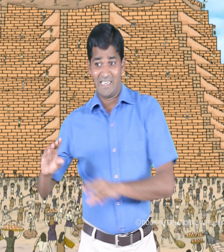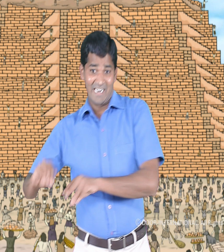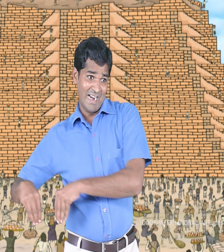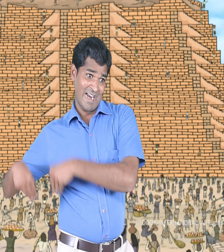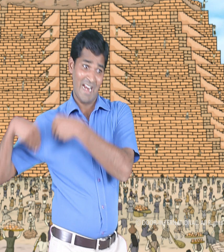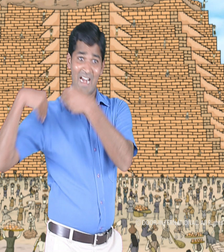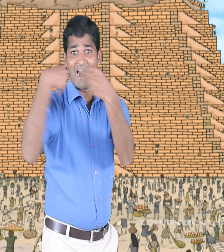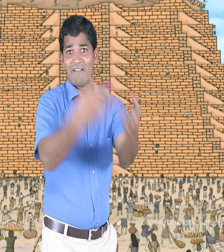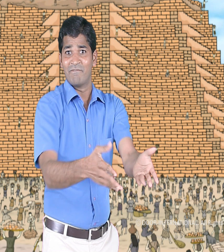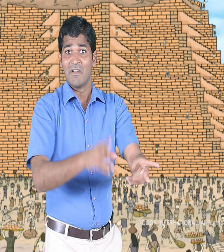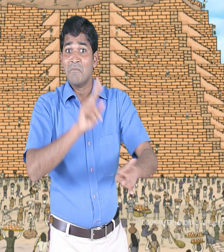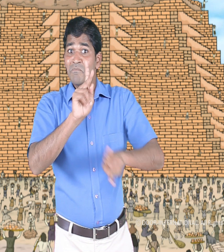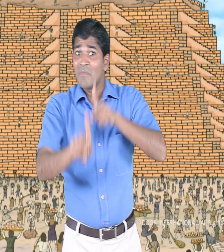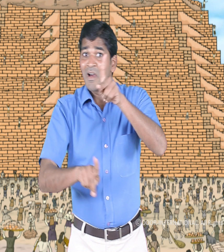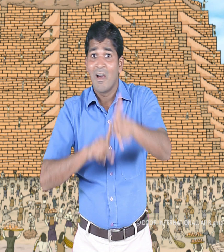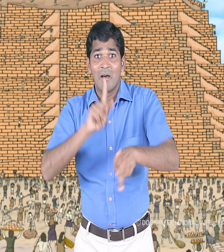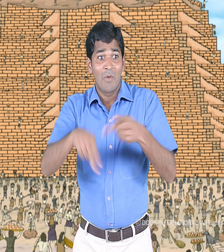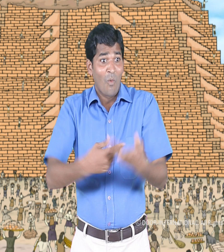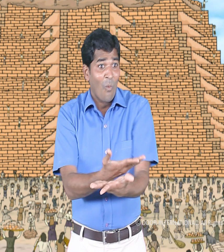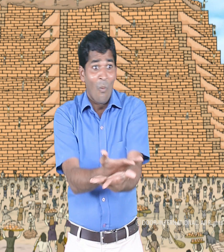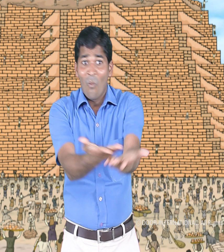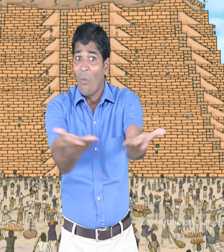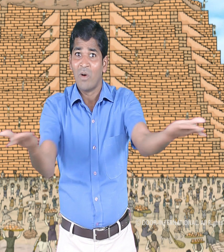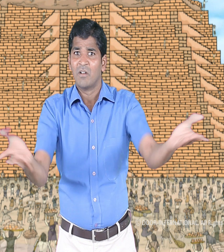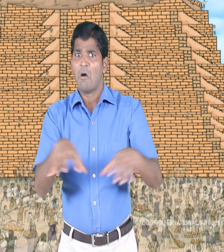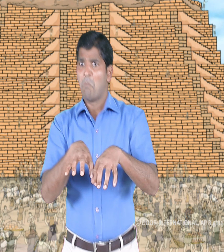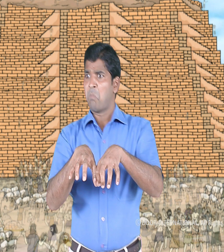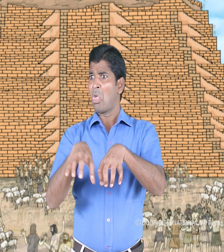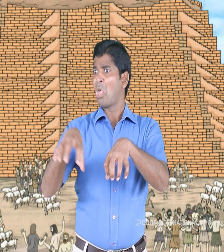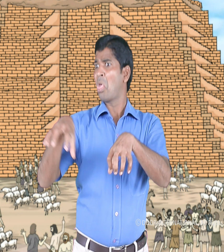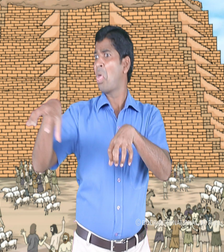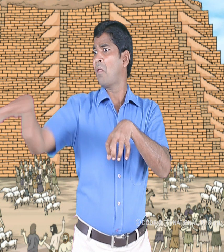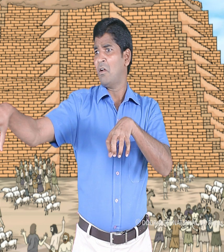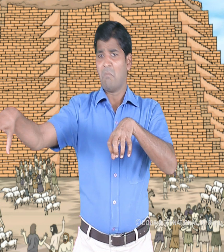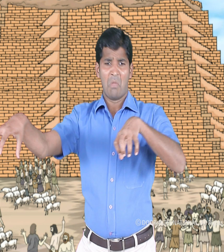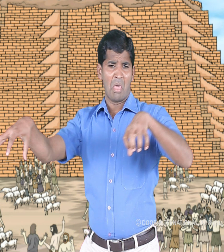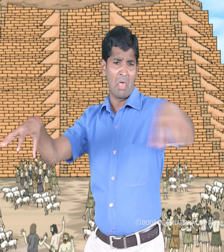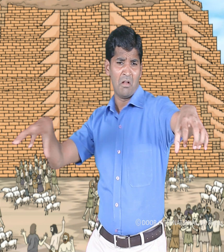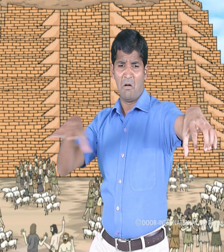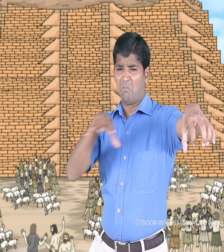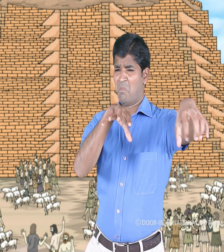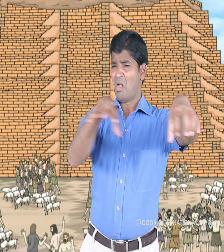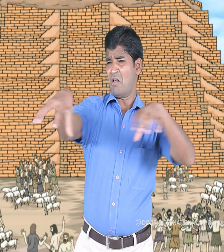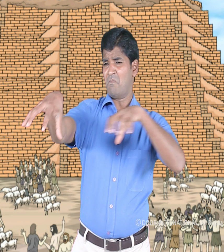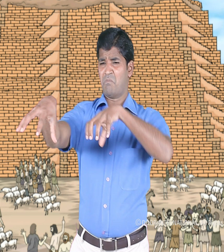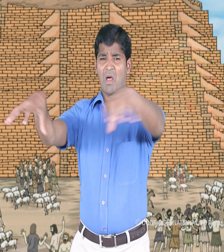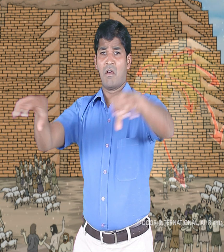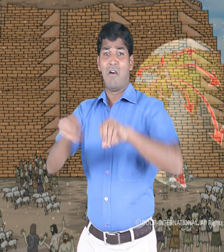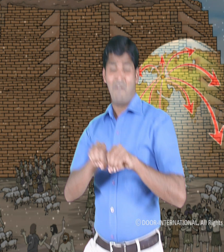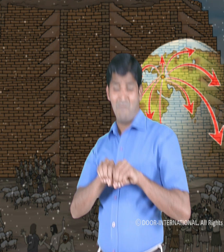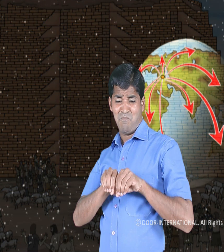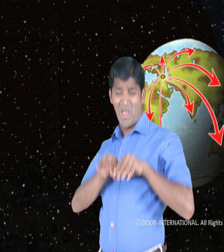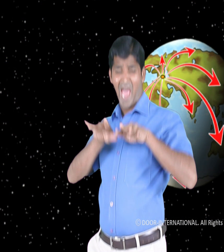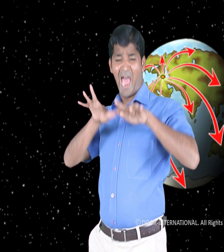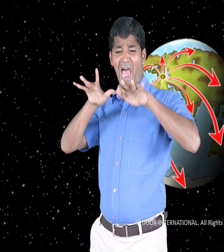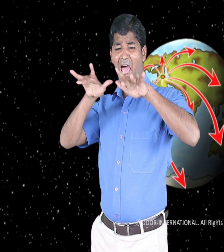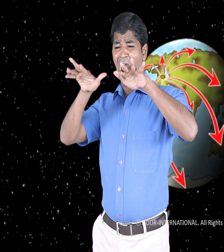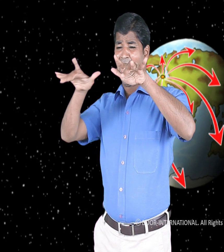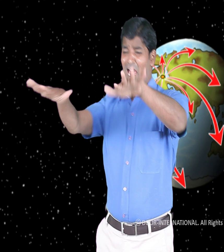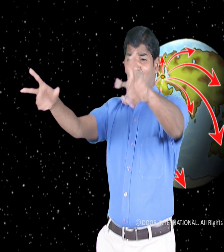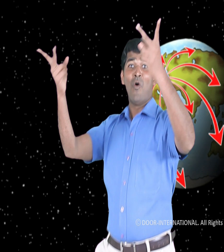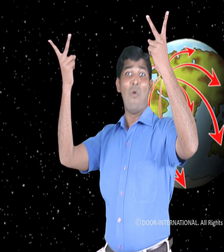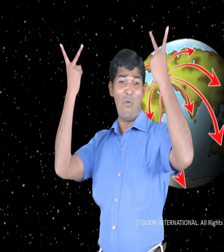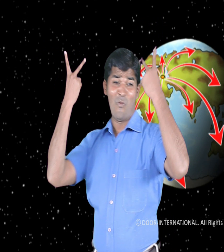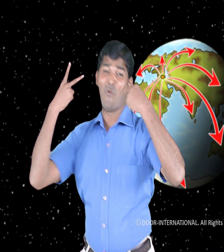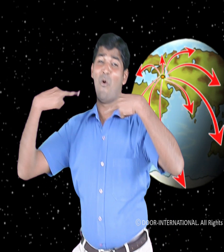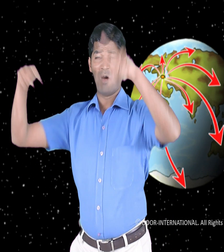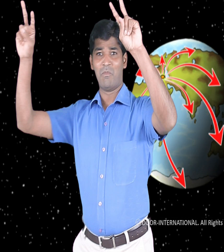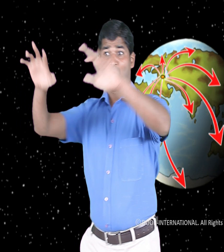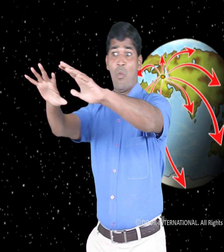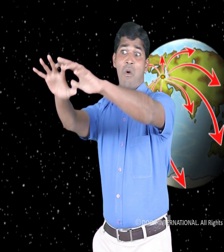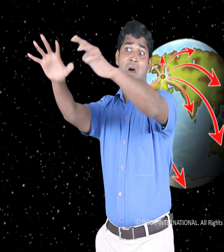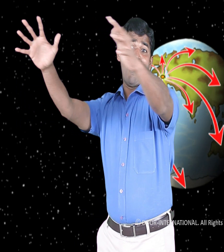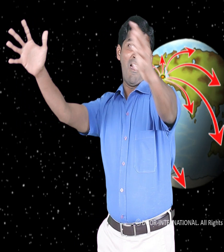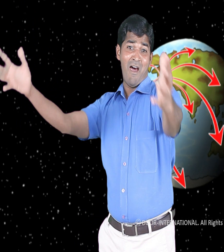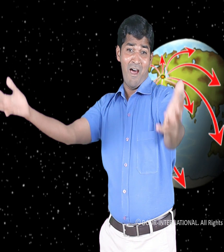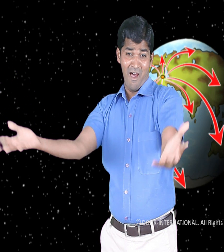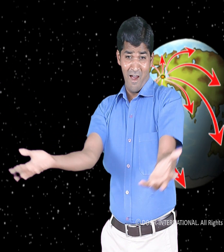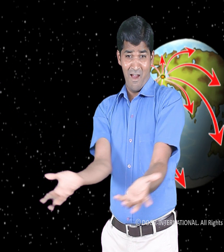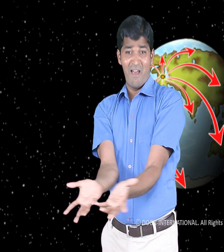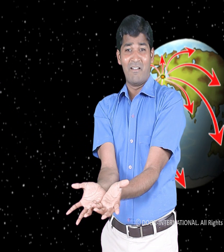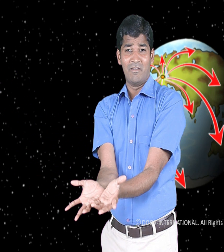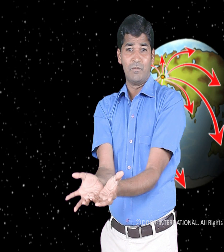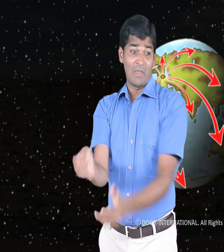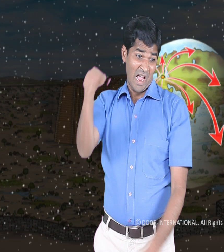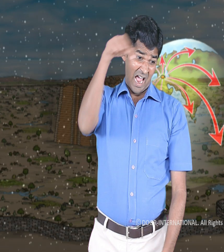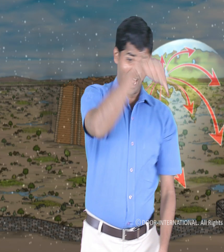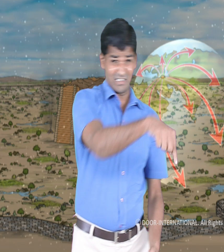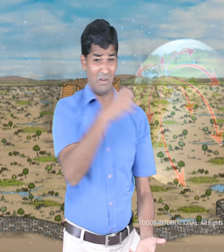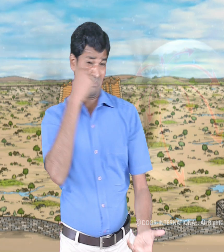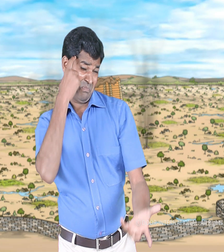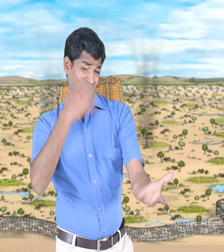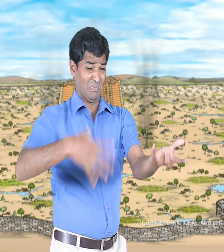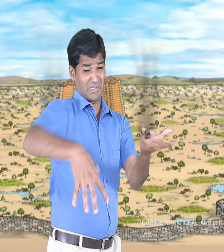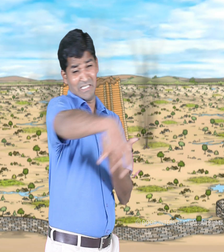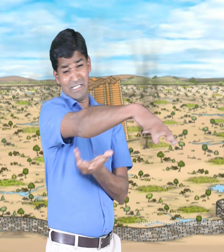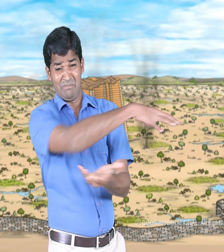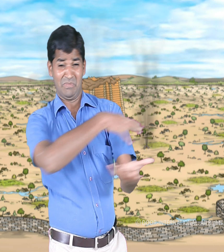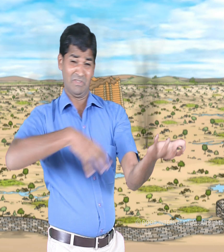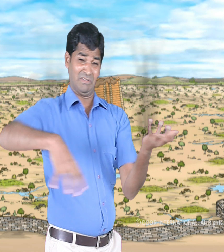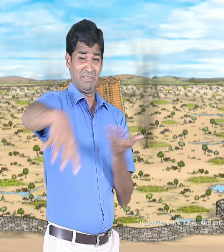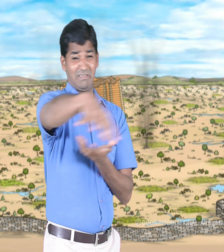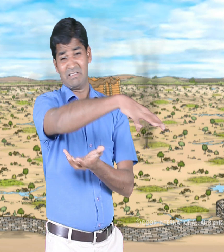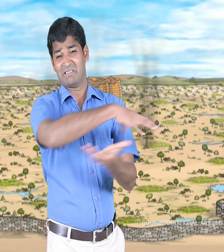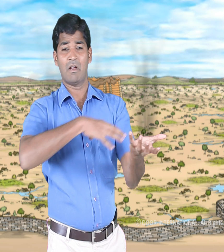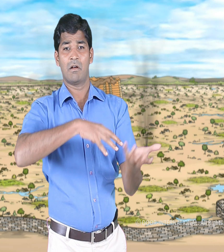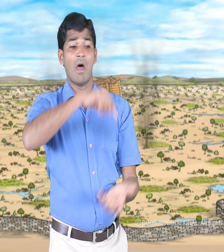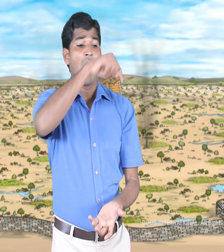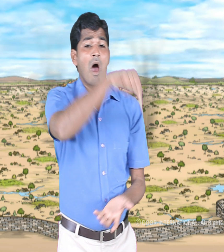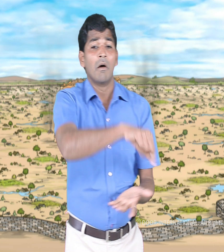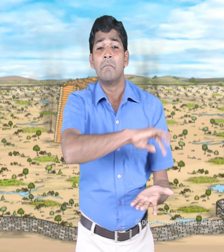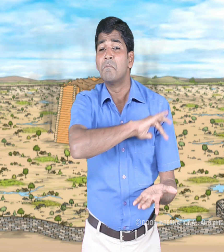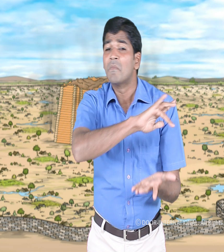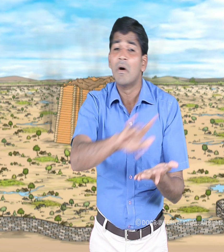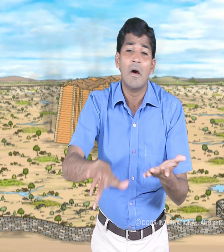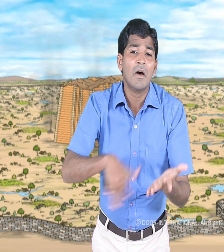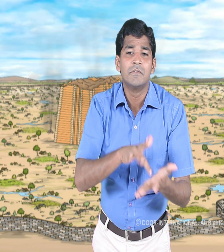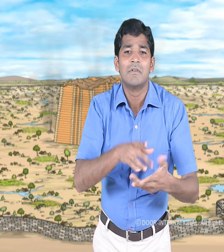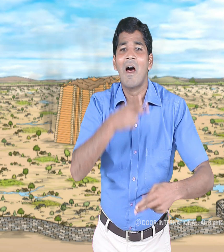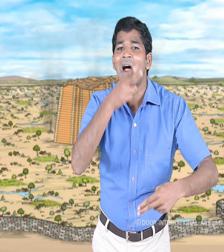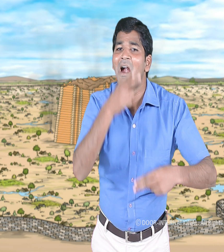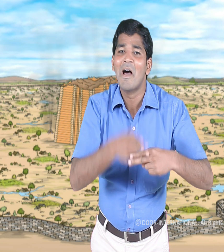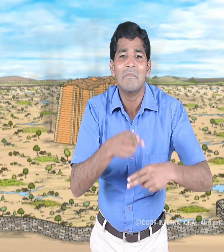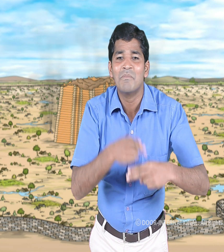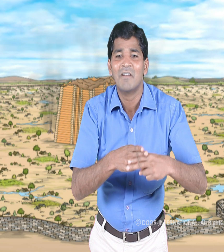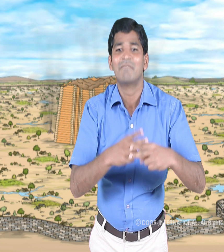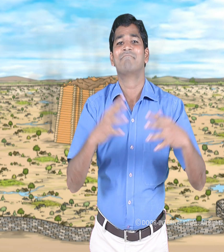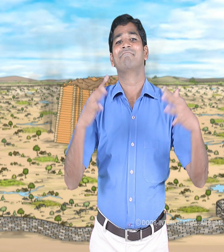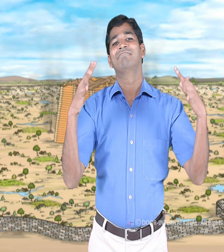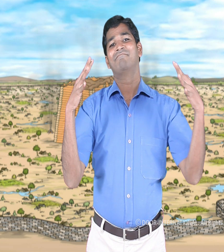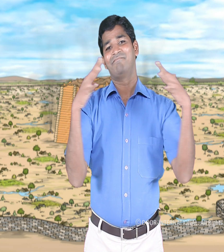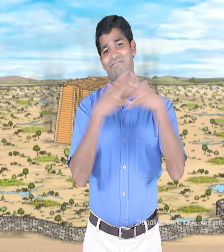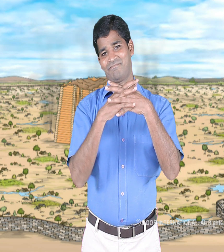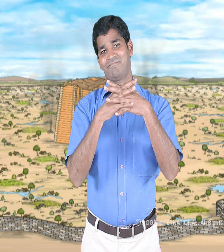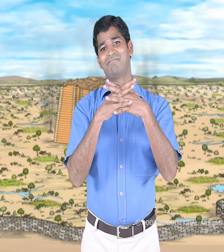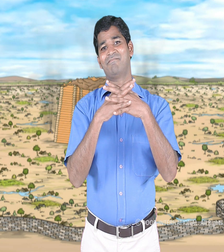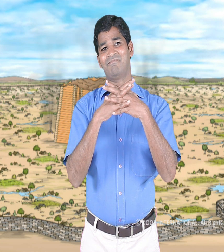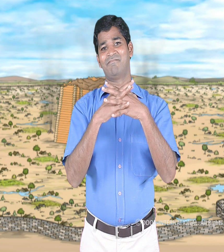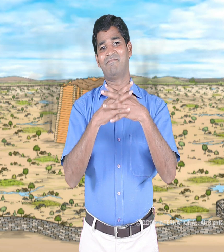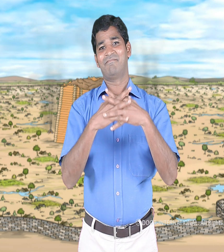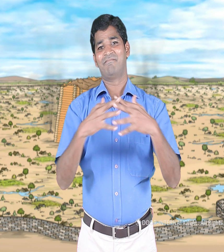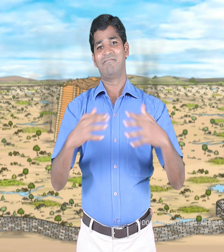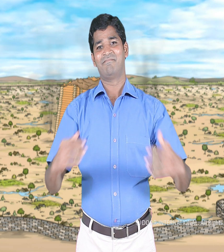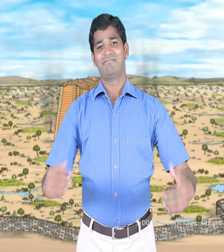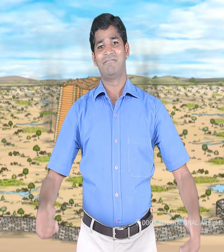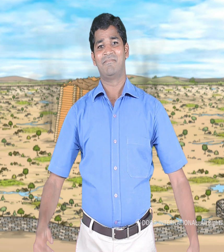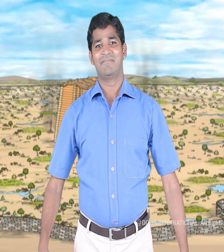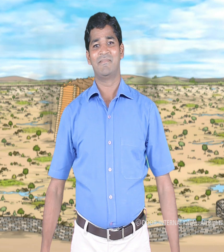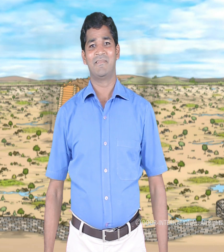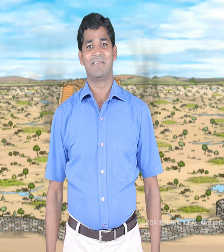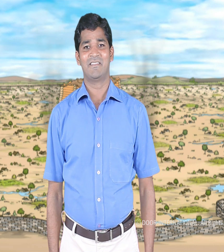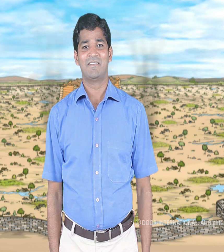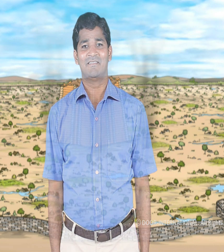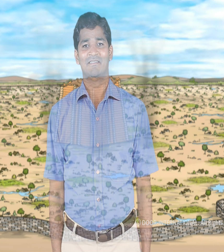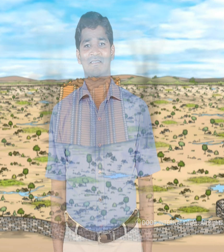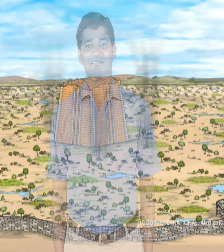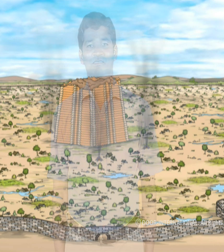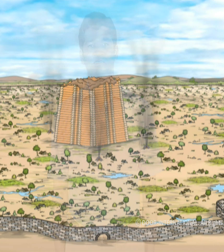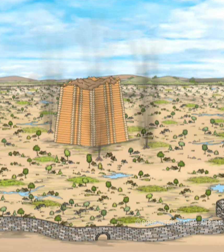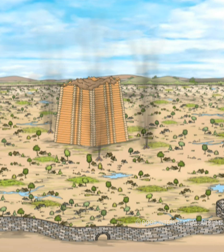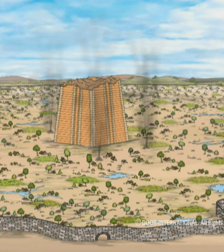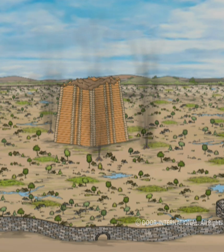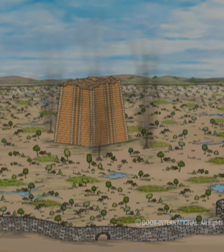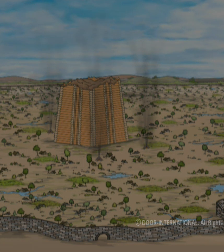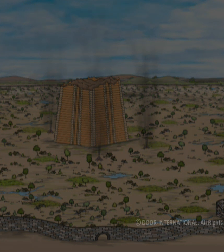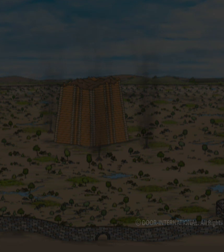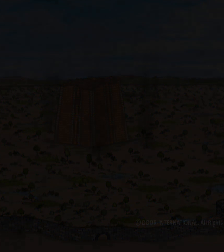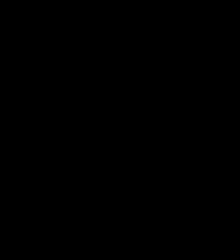That is why it is called Babel, for there the LORD confused the language of the whole world, and from that place the LORD scattered them over the face of all the earth.